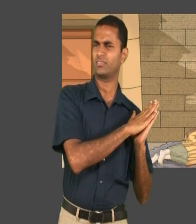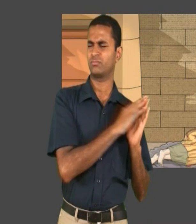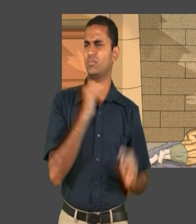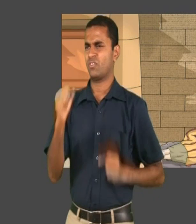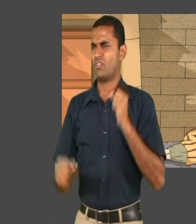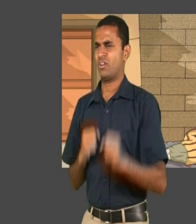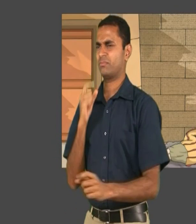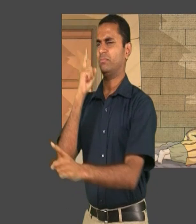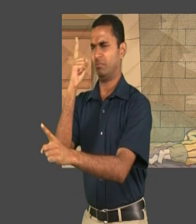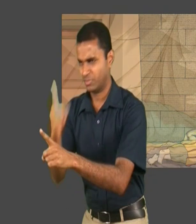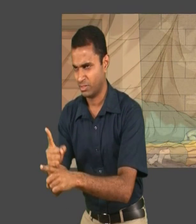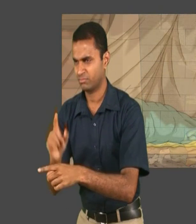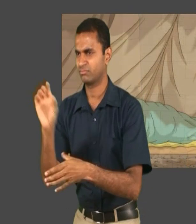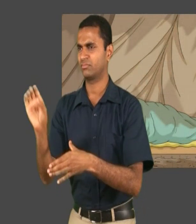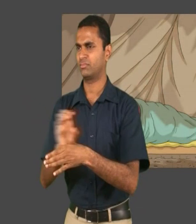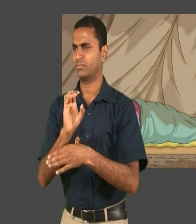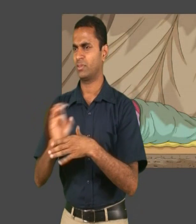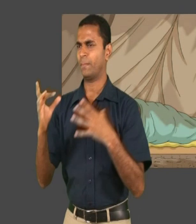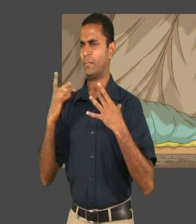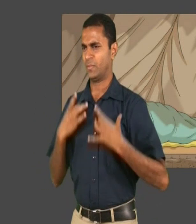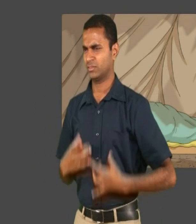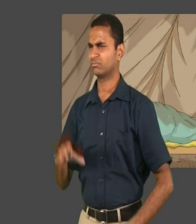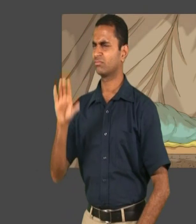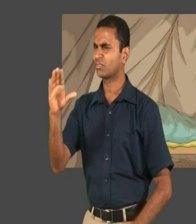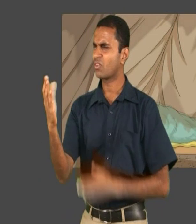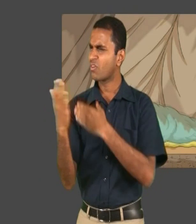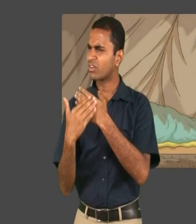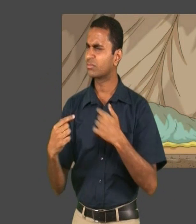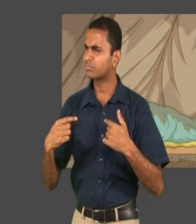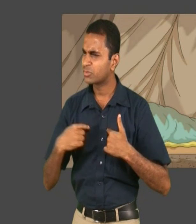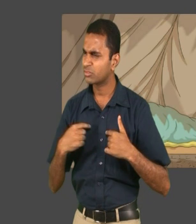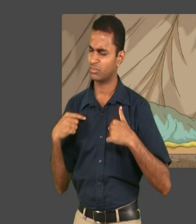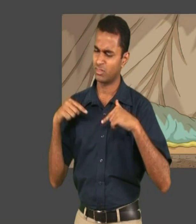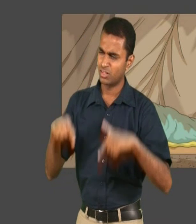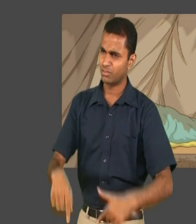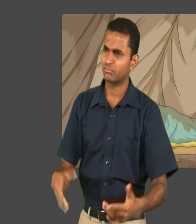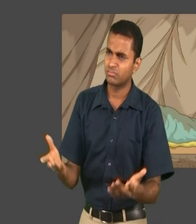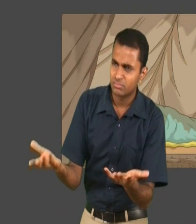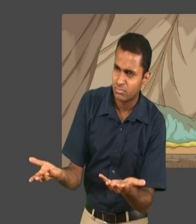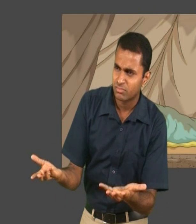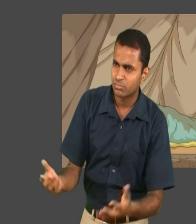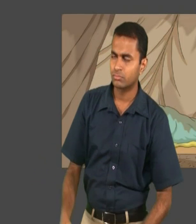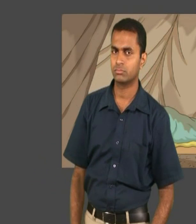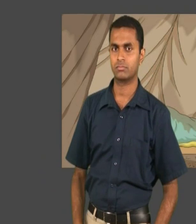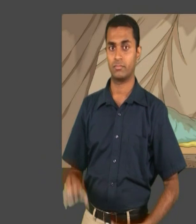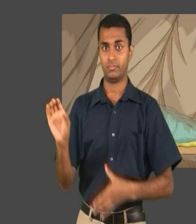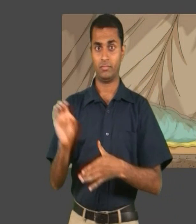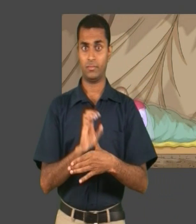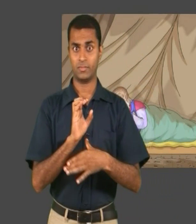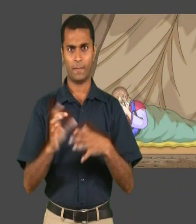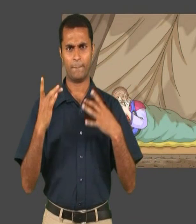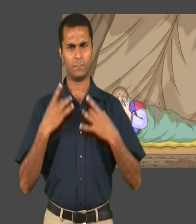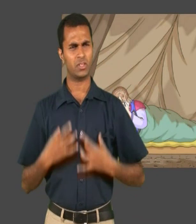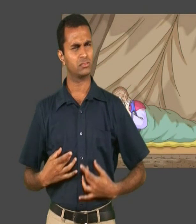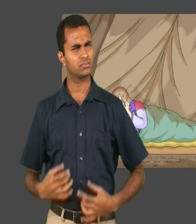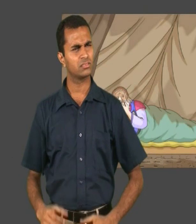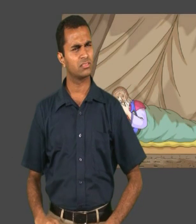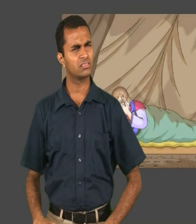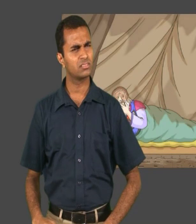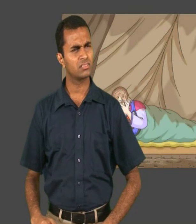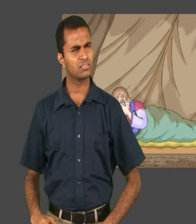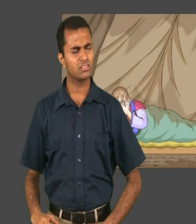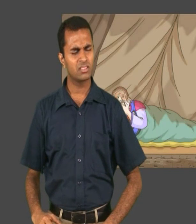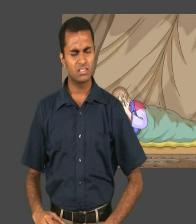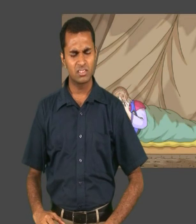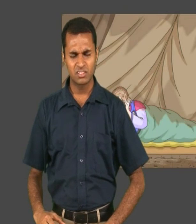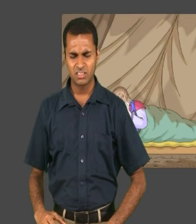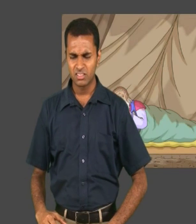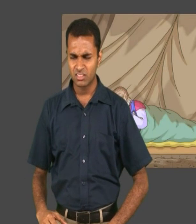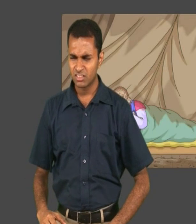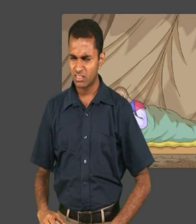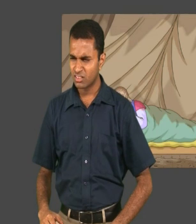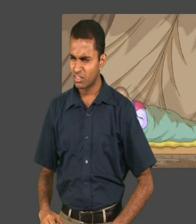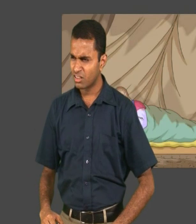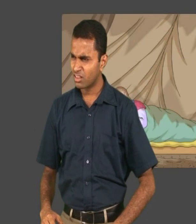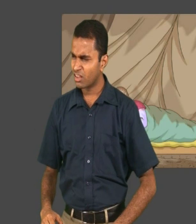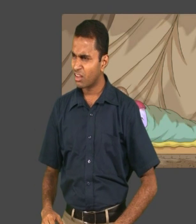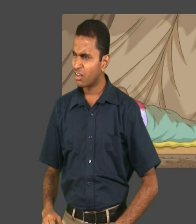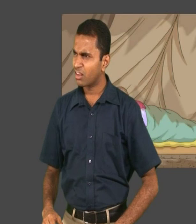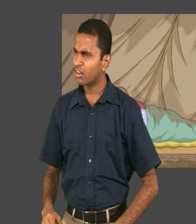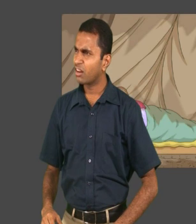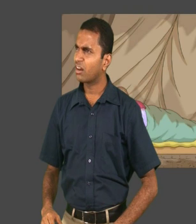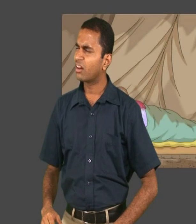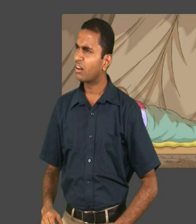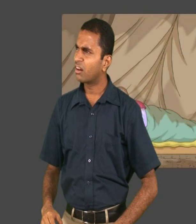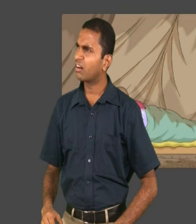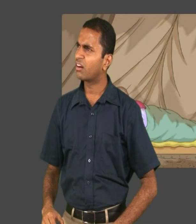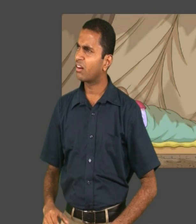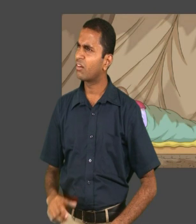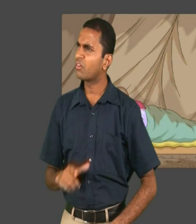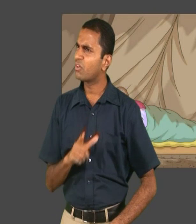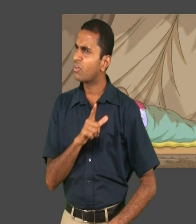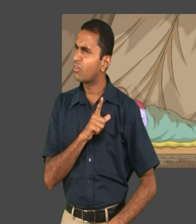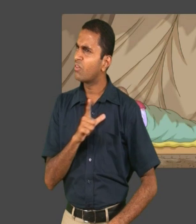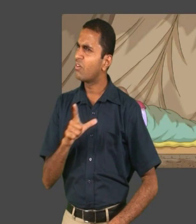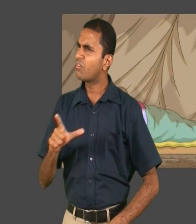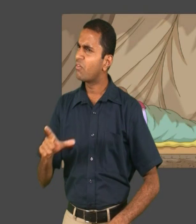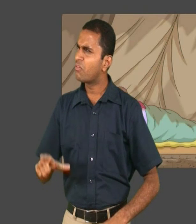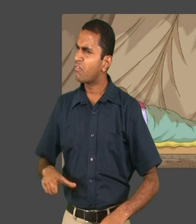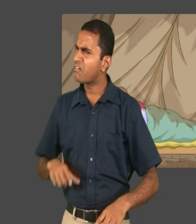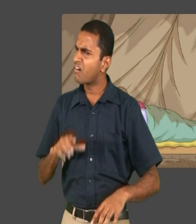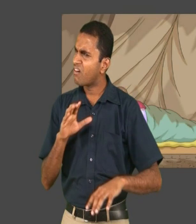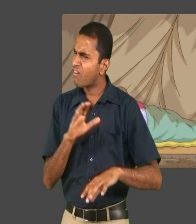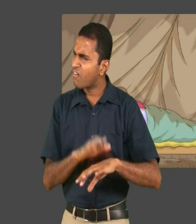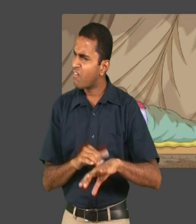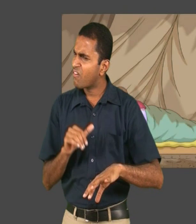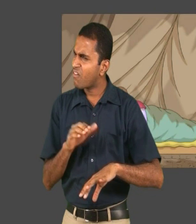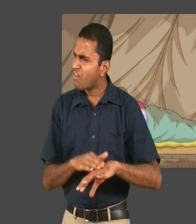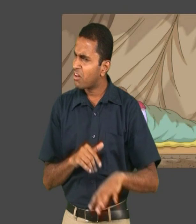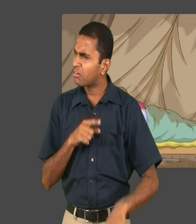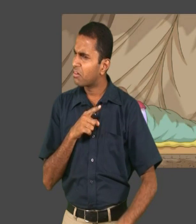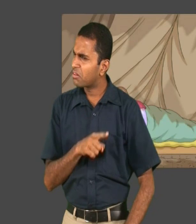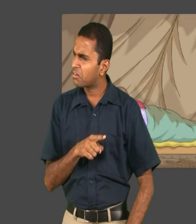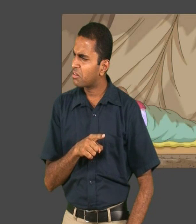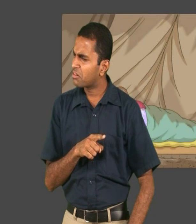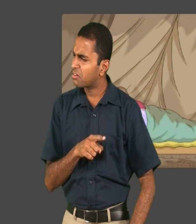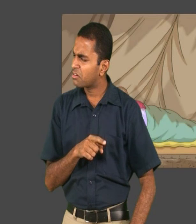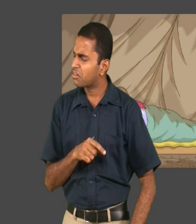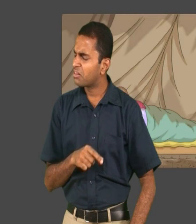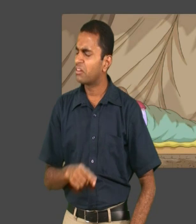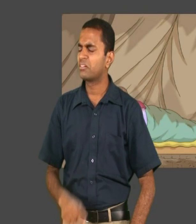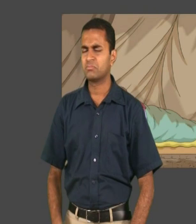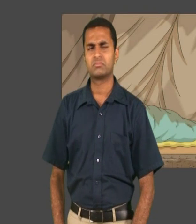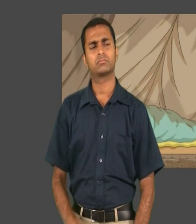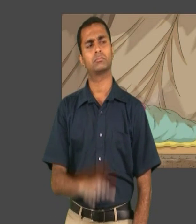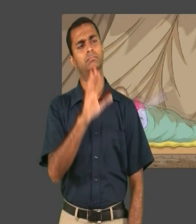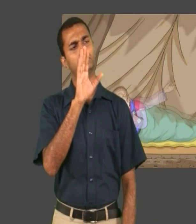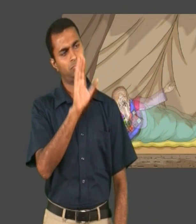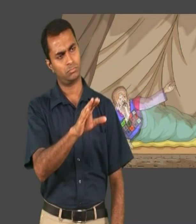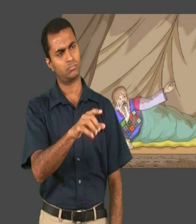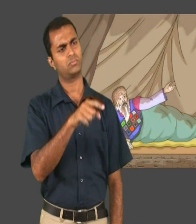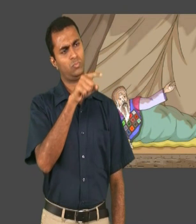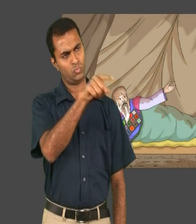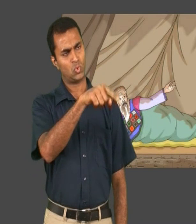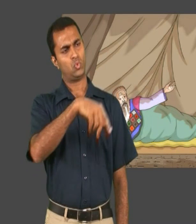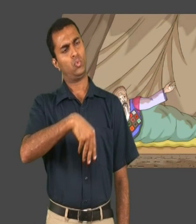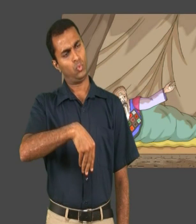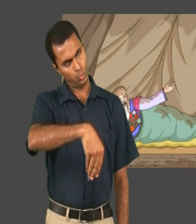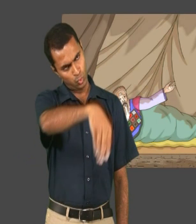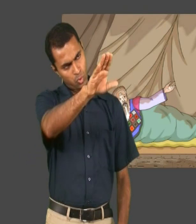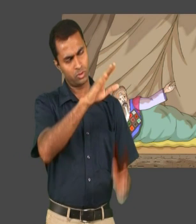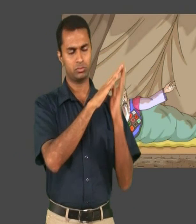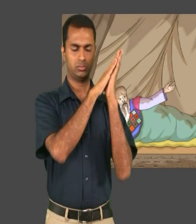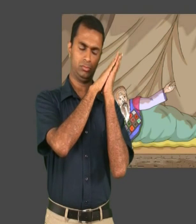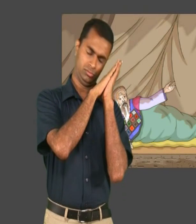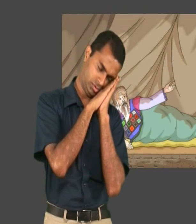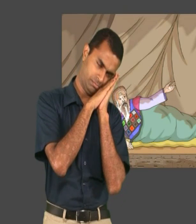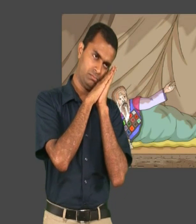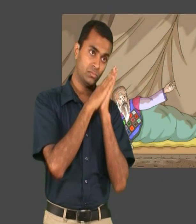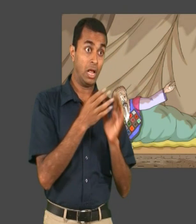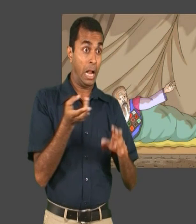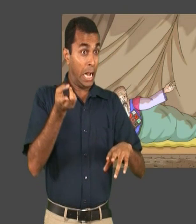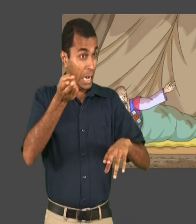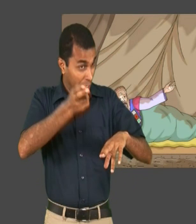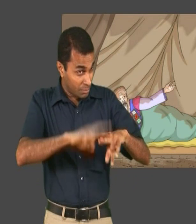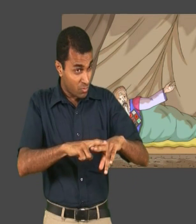He got up, went to Eli, and said, “Here I am, for you have called me.” Then Eli realized that it was the LORD who was calling the boy.